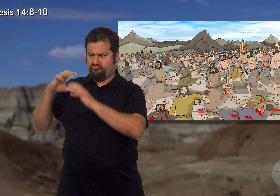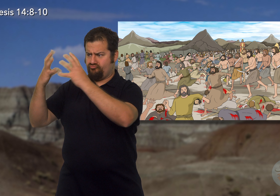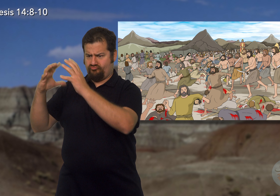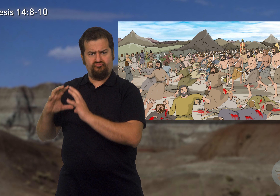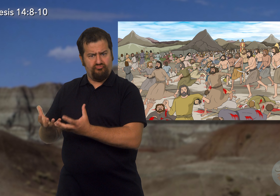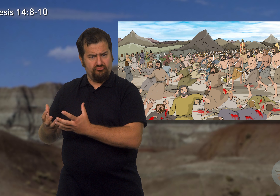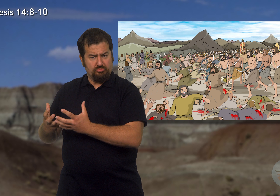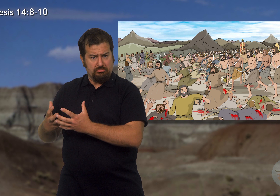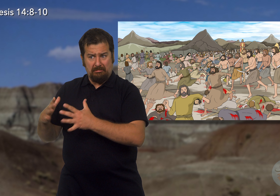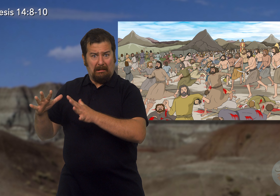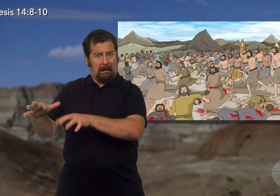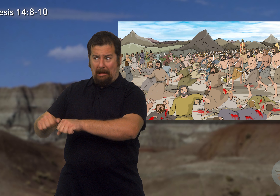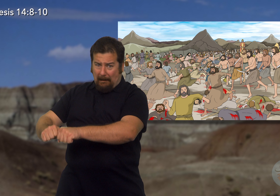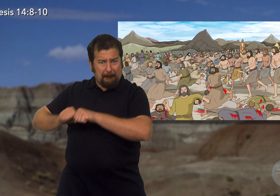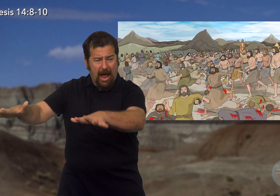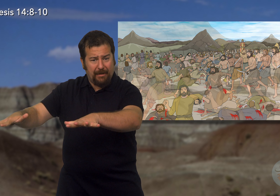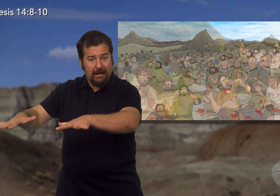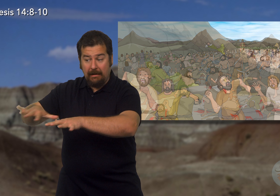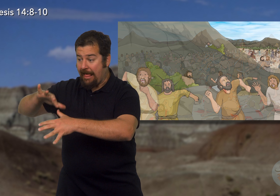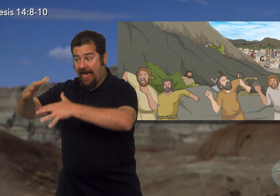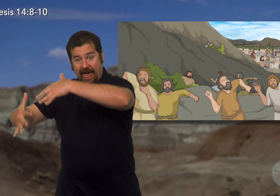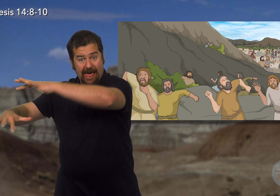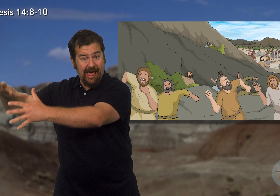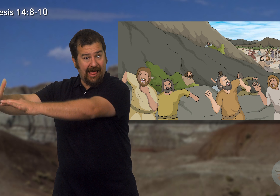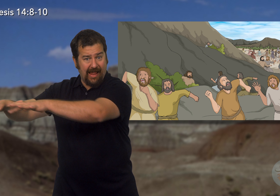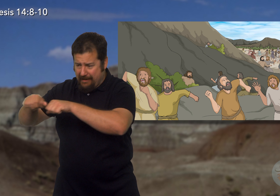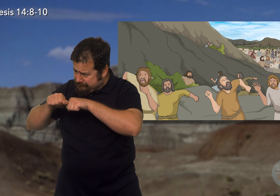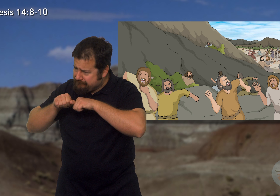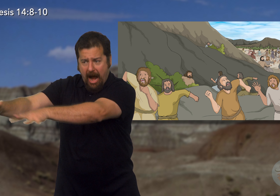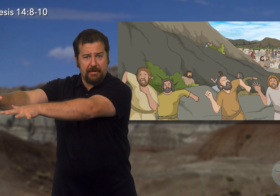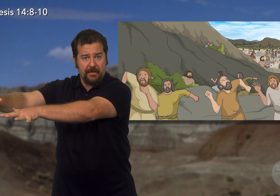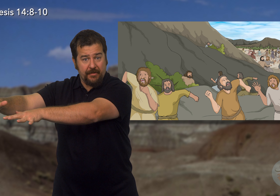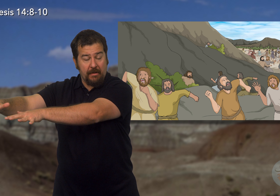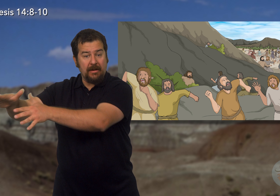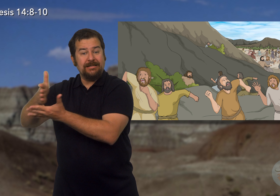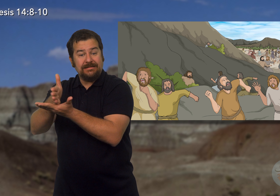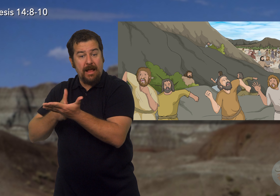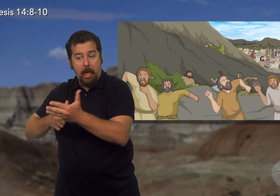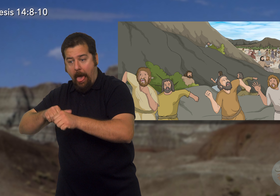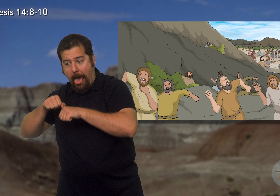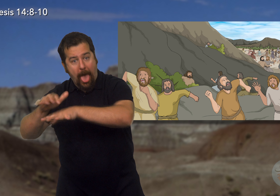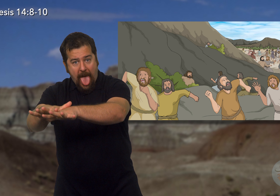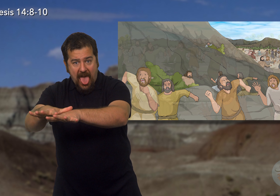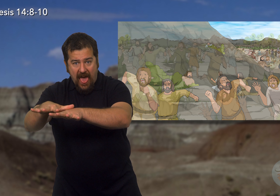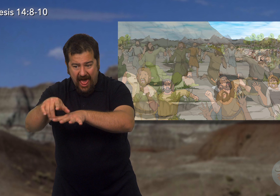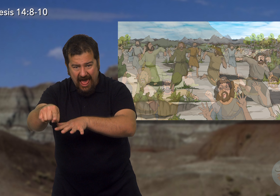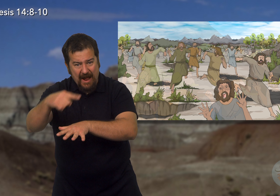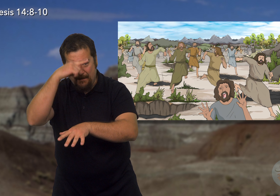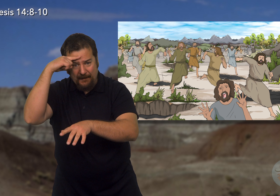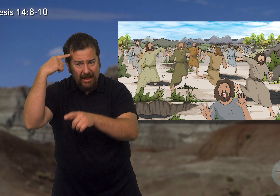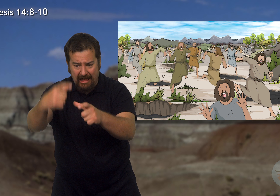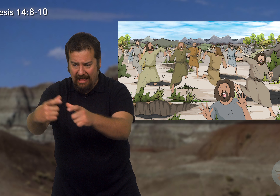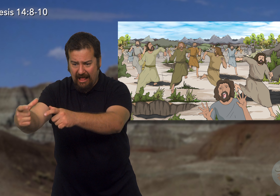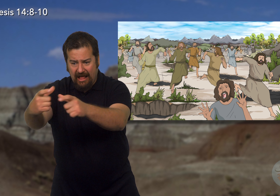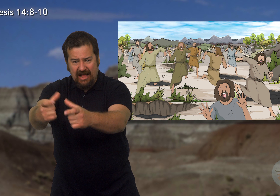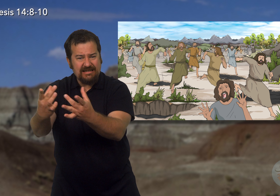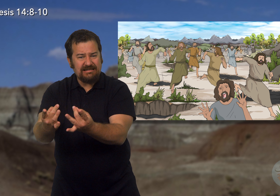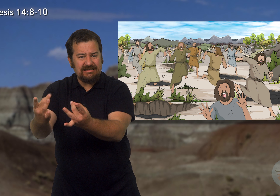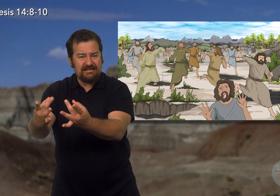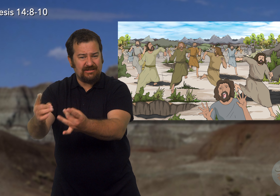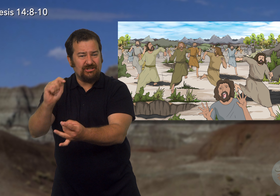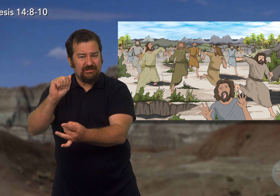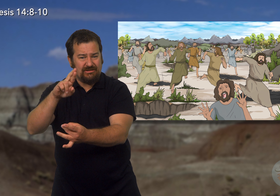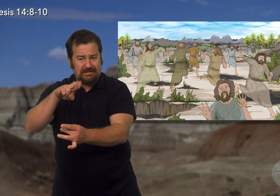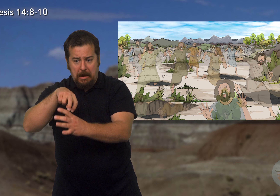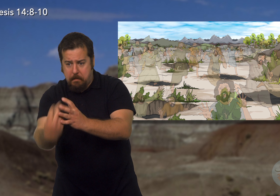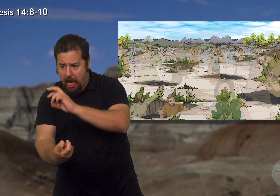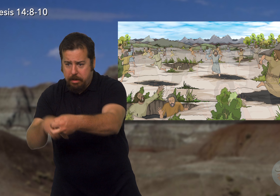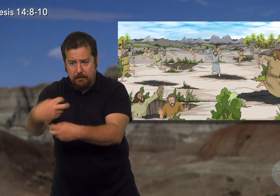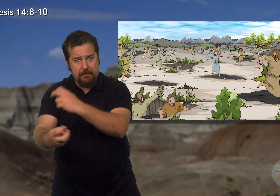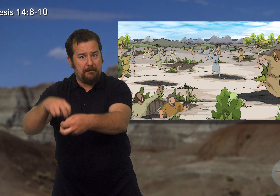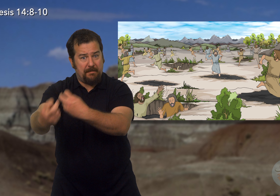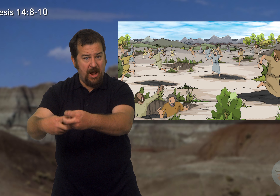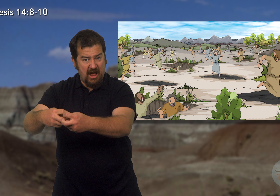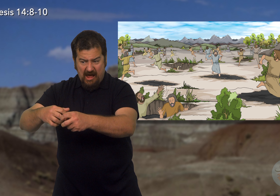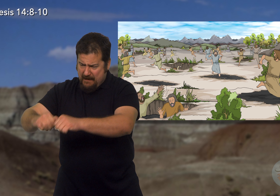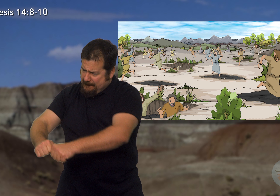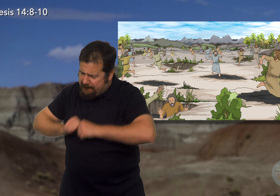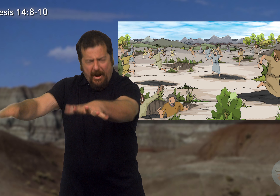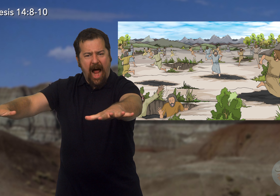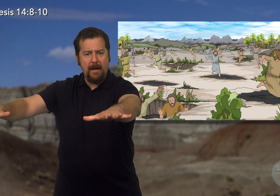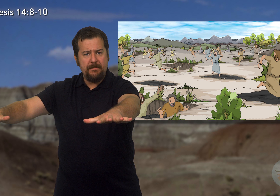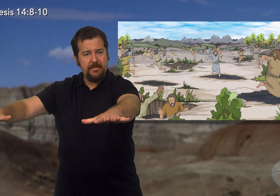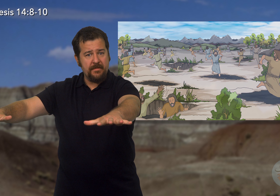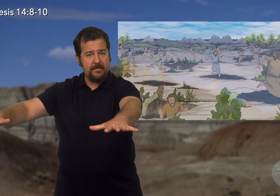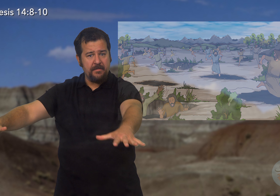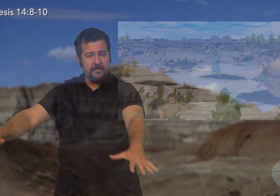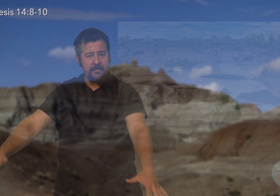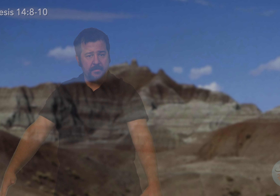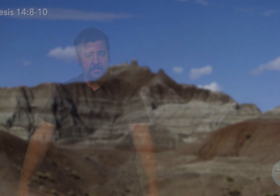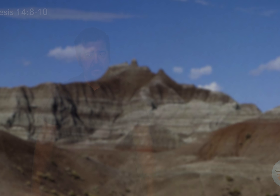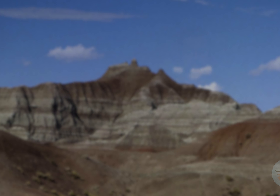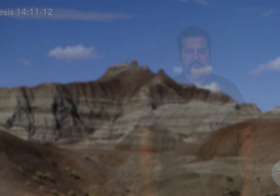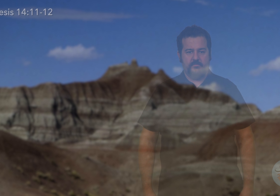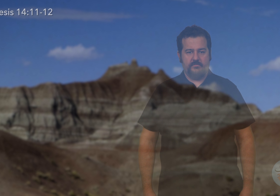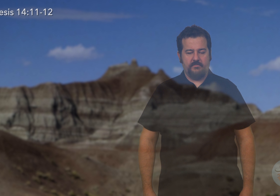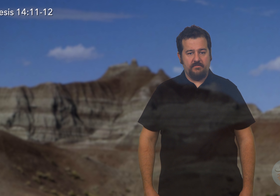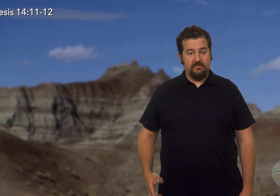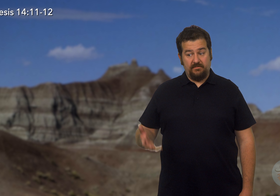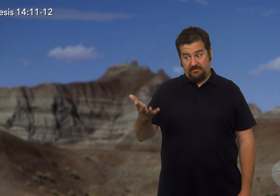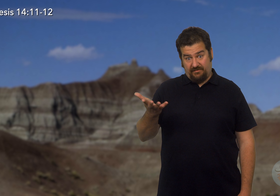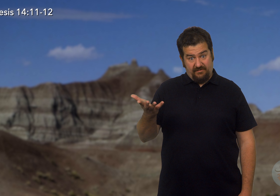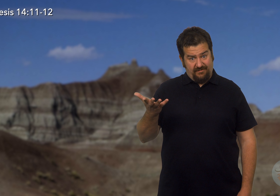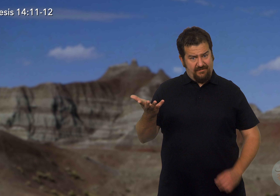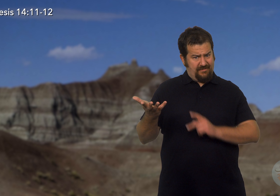Now the Valley of Siddim was full of tar pits, and as the kings of Sodom and Gomorrah fled, some men fell into the pits, but the survivors fled to the hill country.